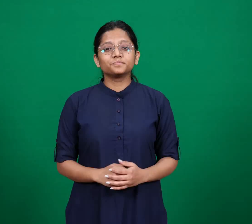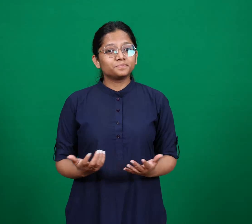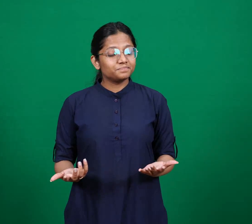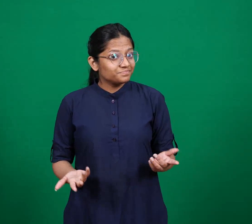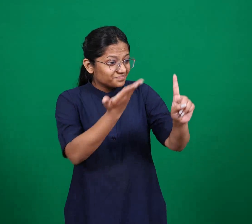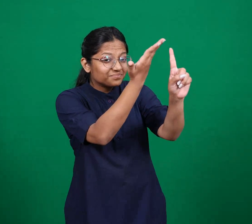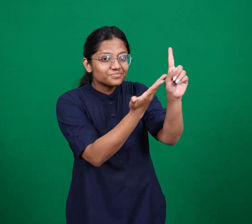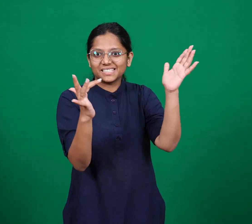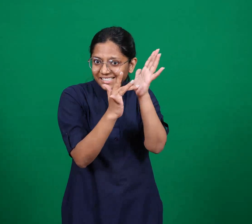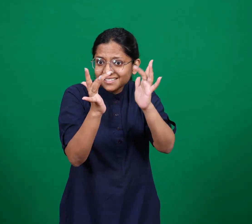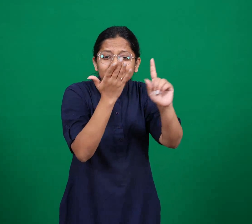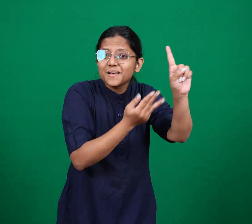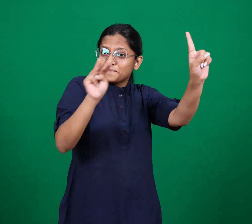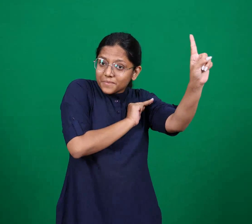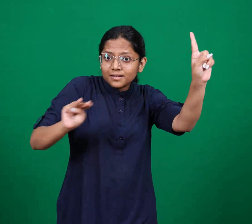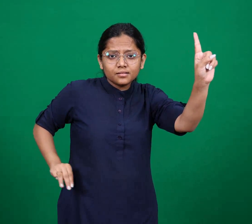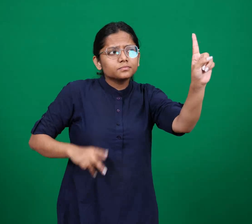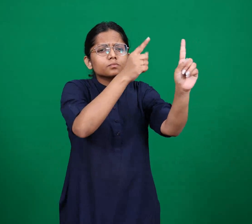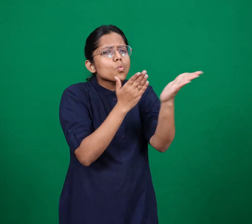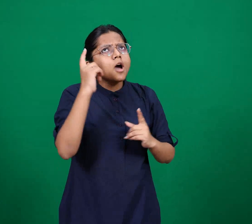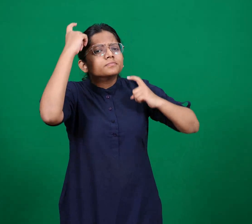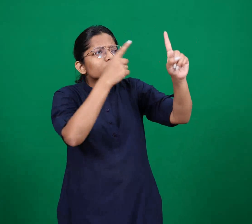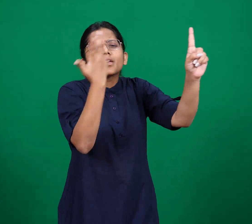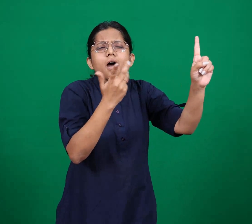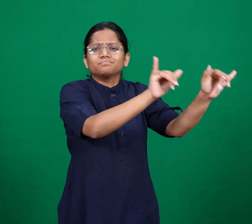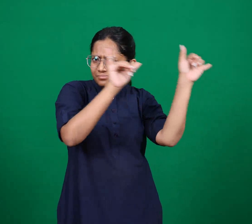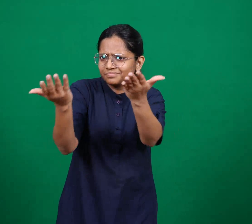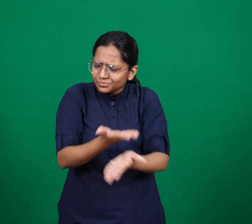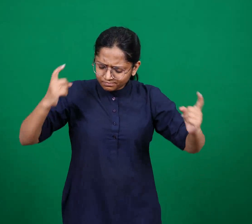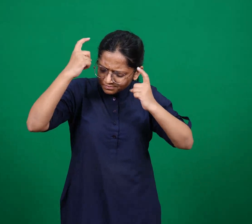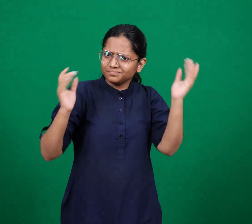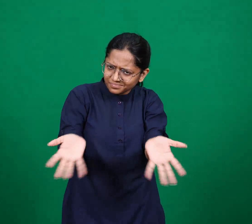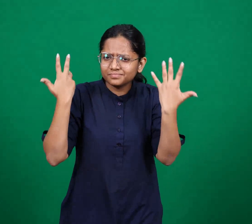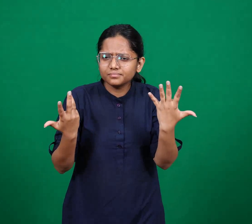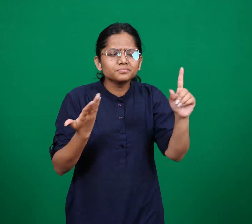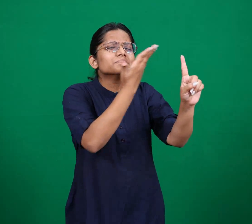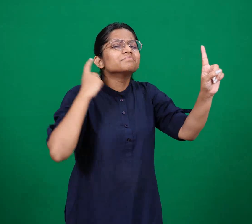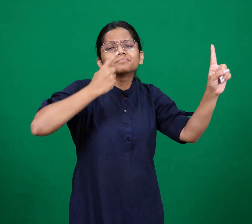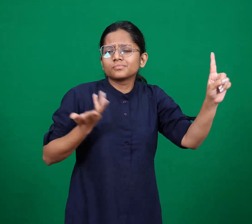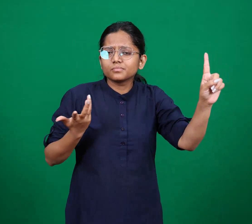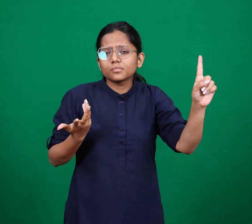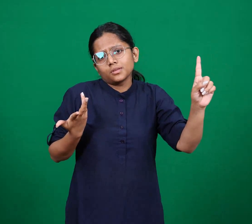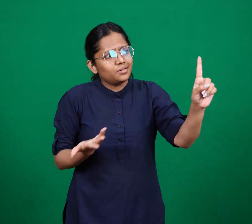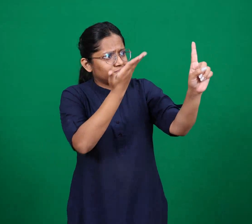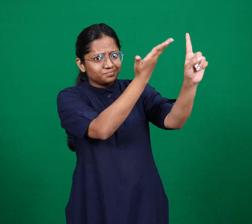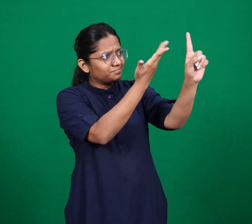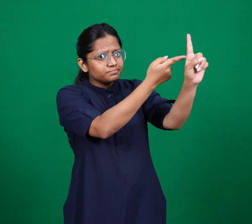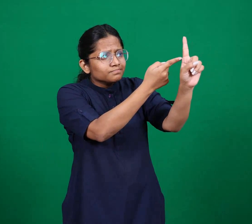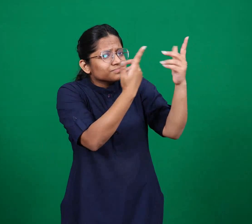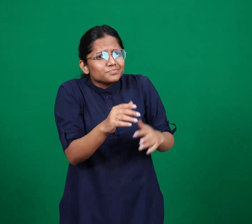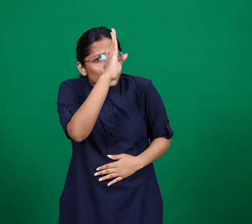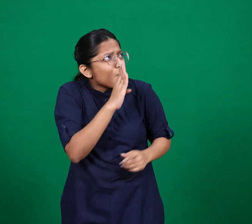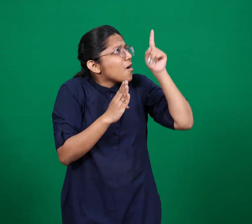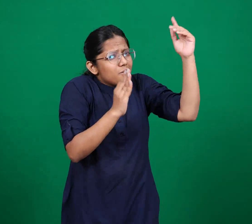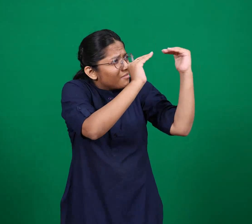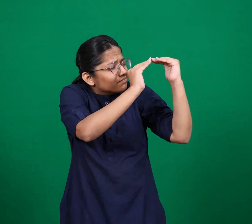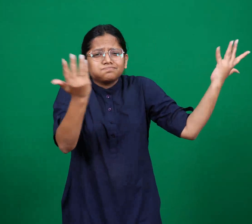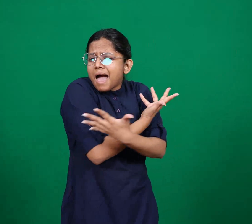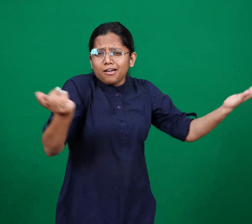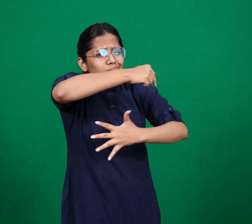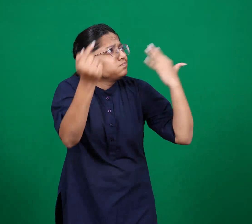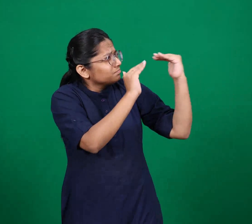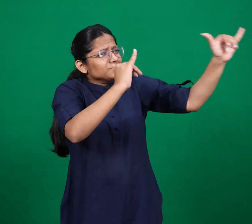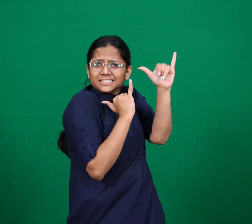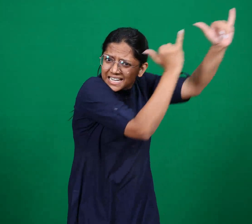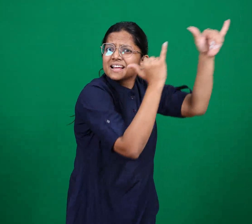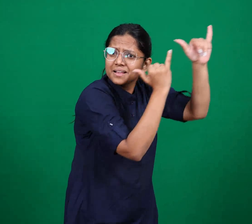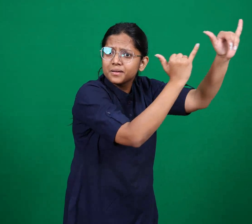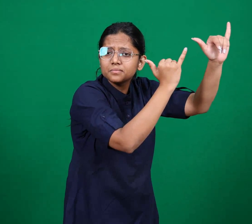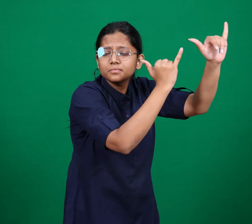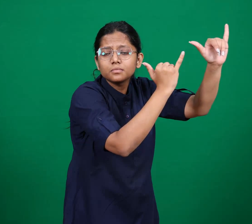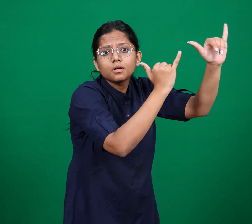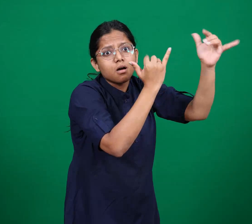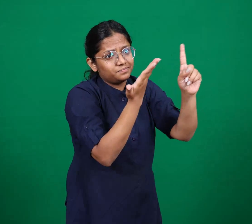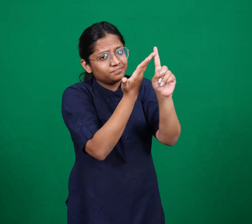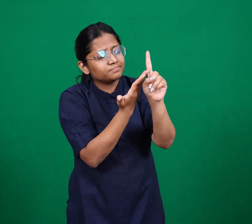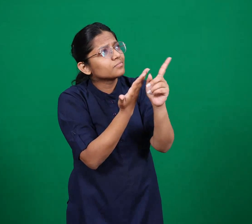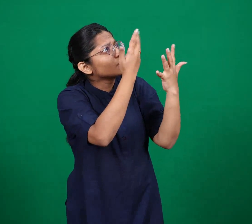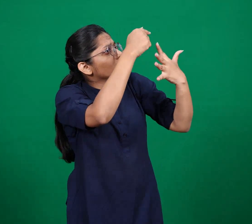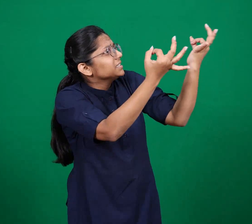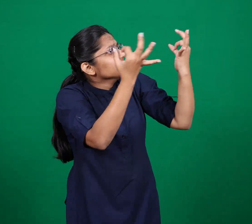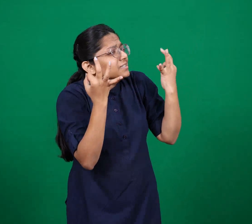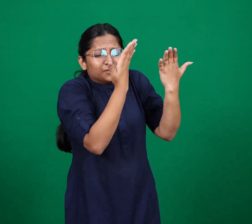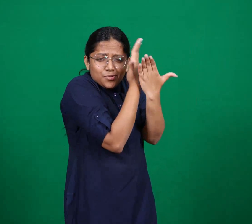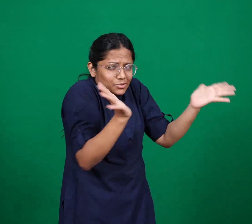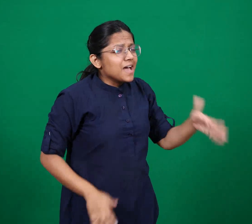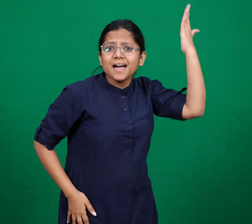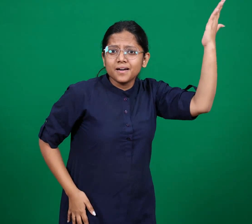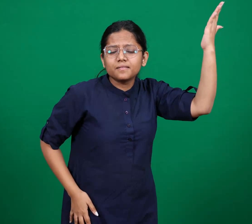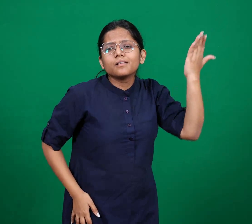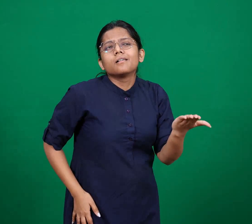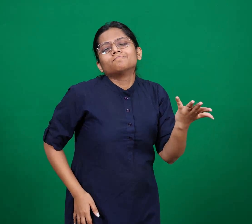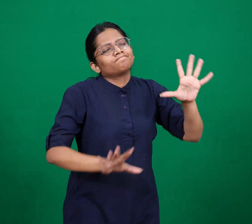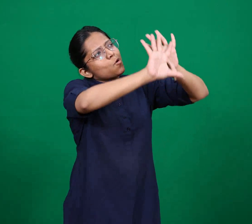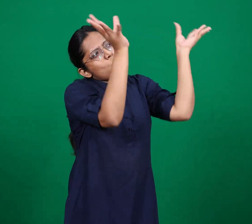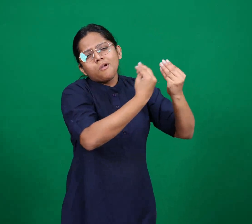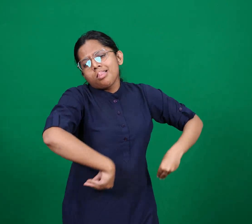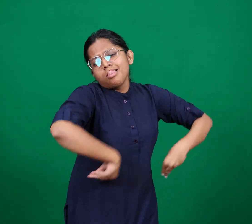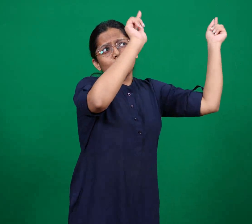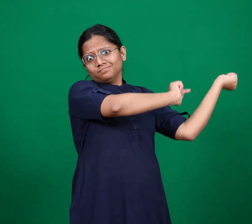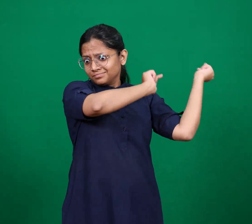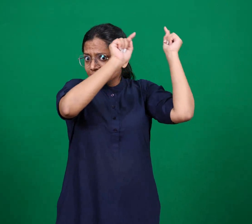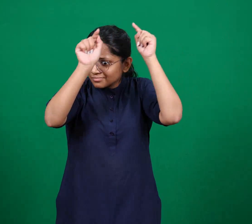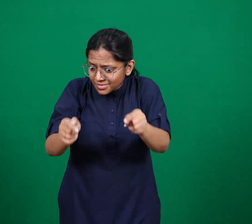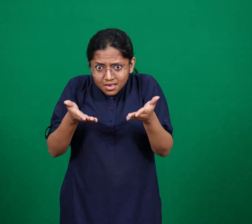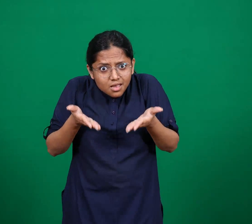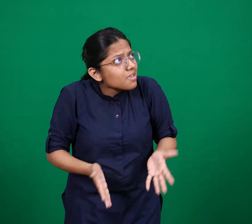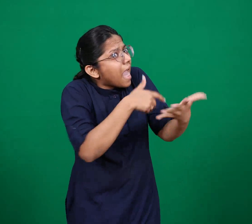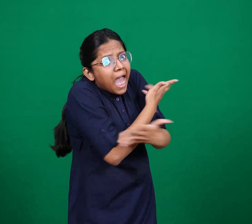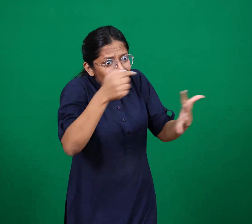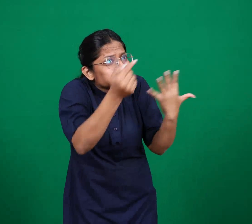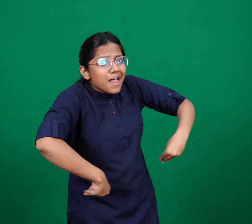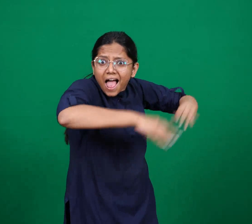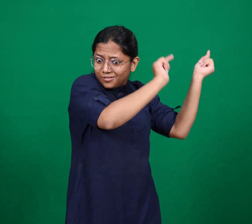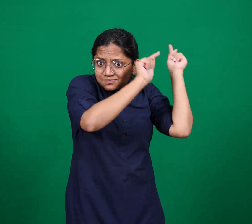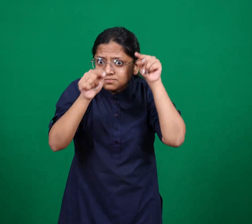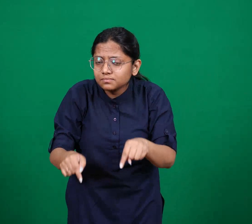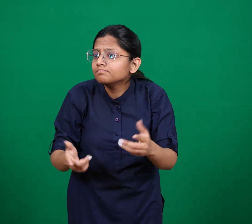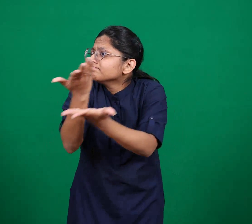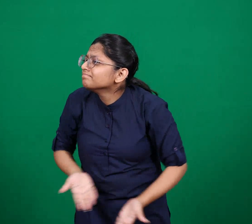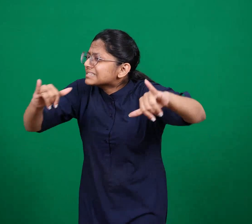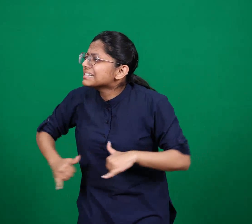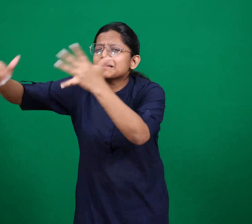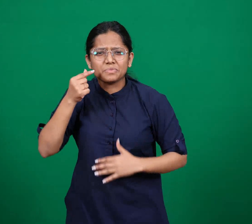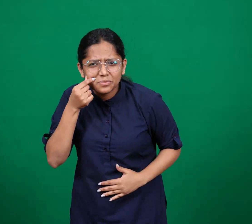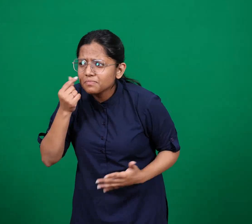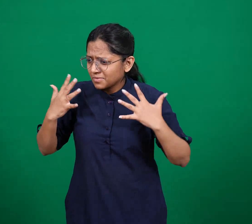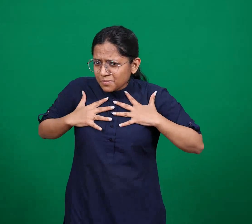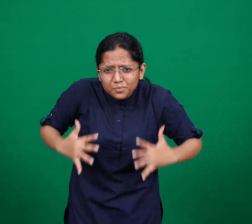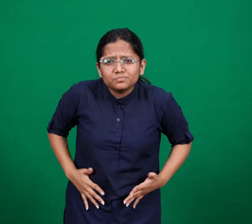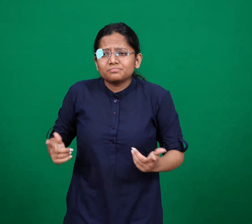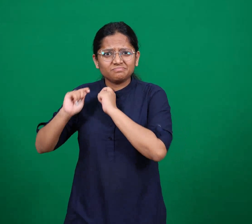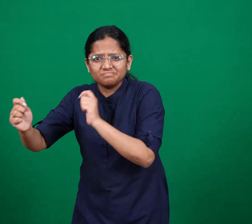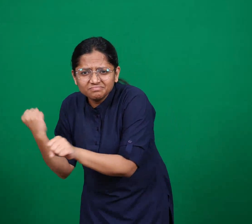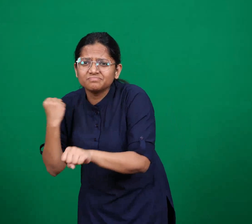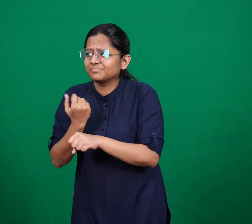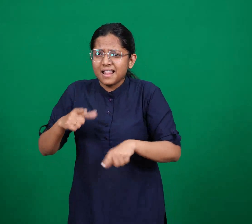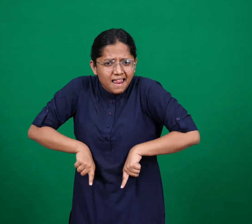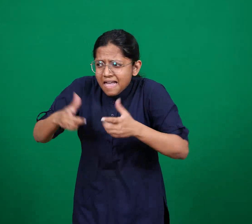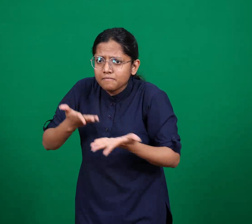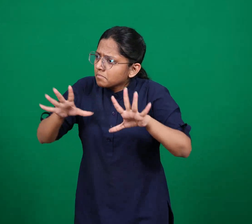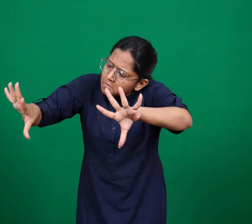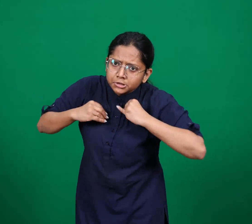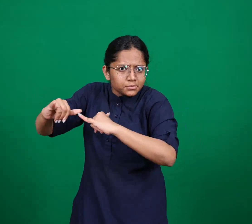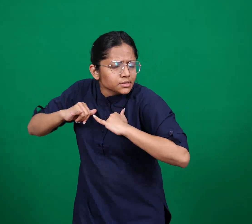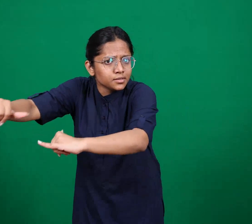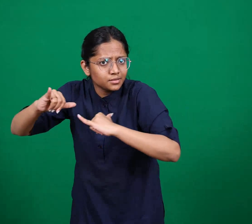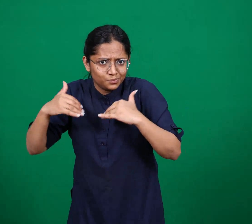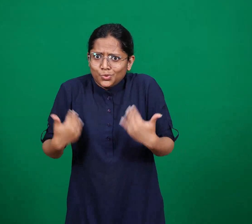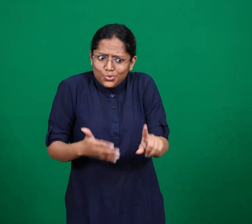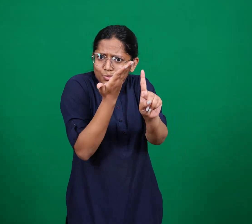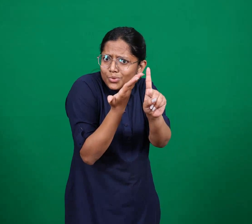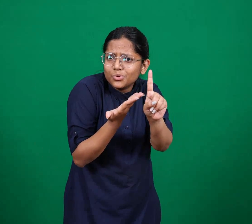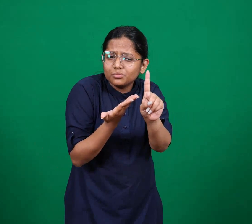Let this mind be in you which was also in Christ Jesus: Who, existing in the form of God, did not consider equality with God something to be grasped, but emptied Himself, taking the form of a servant, being made in human likeness.